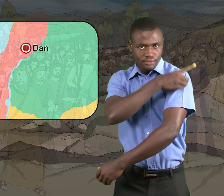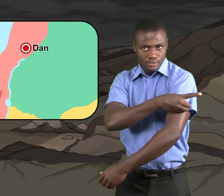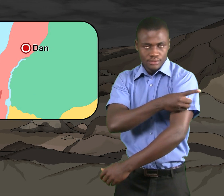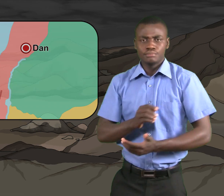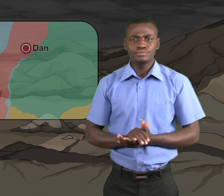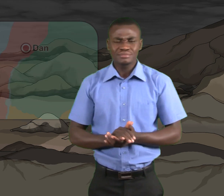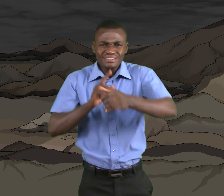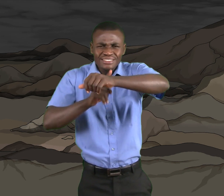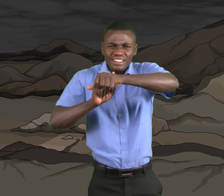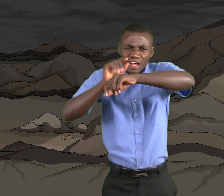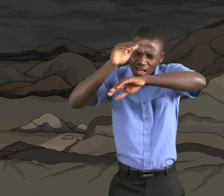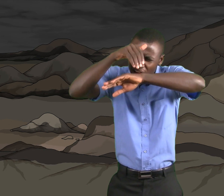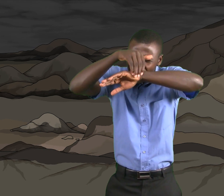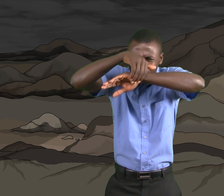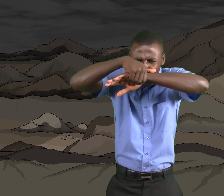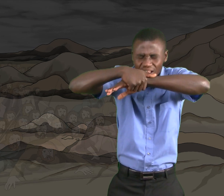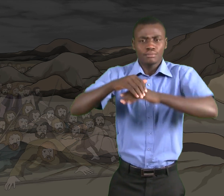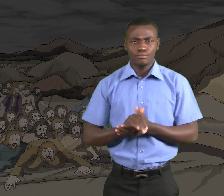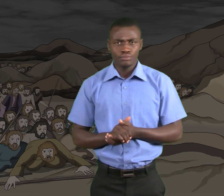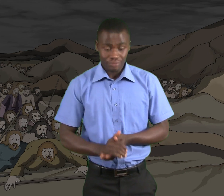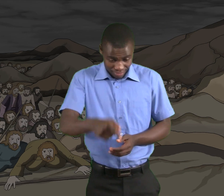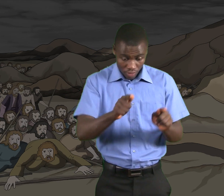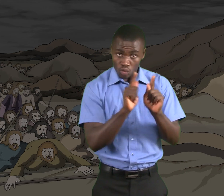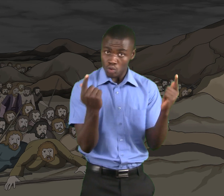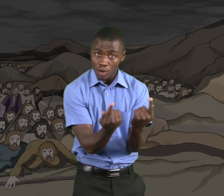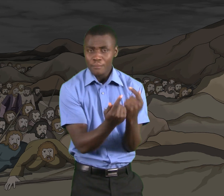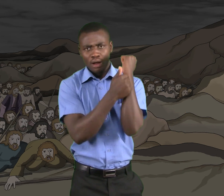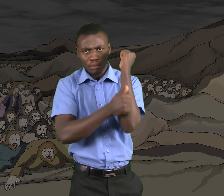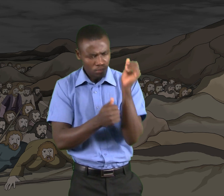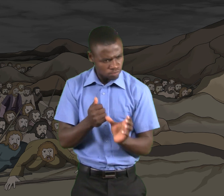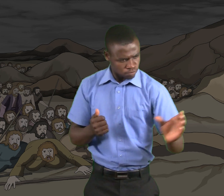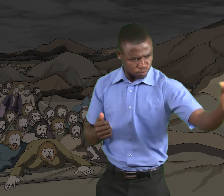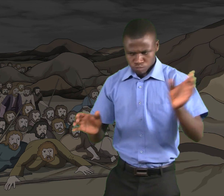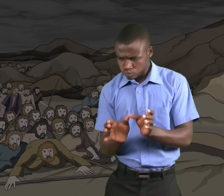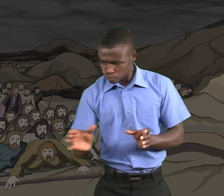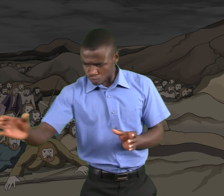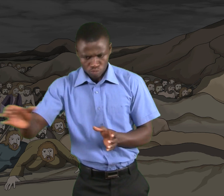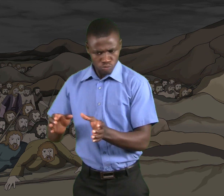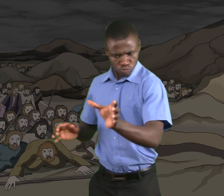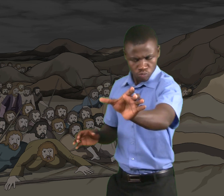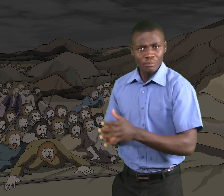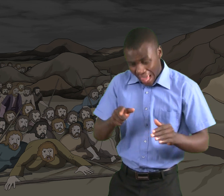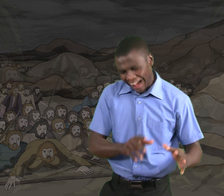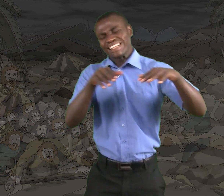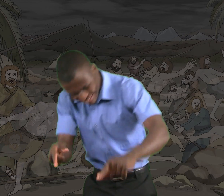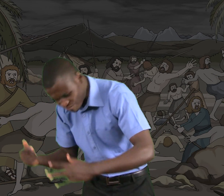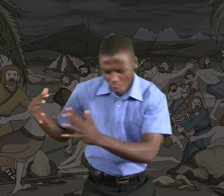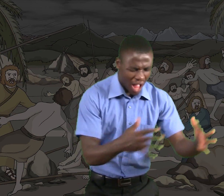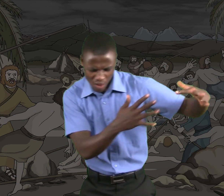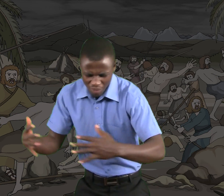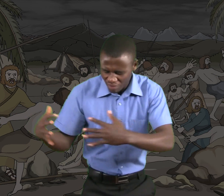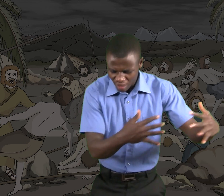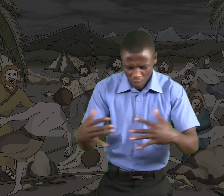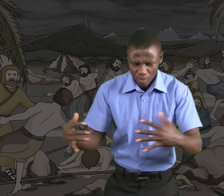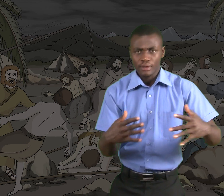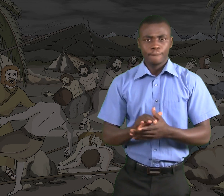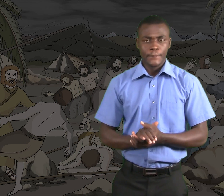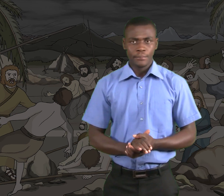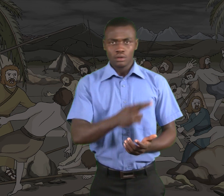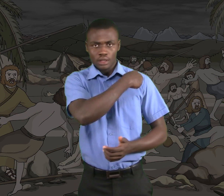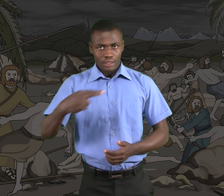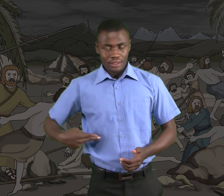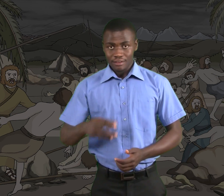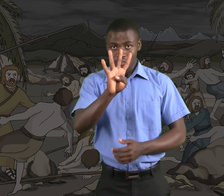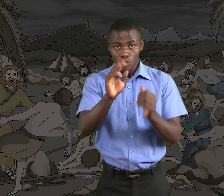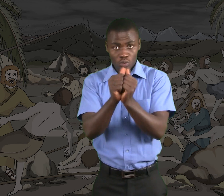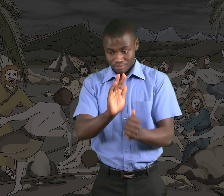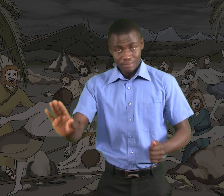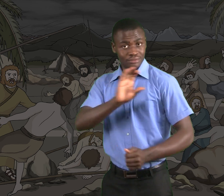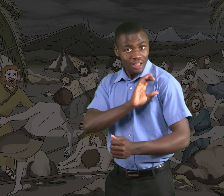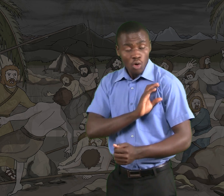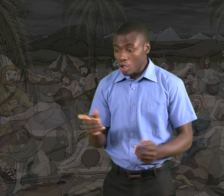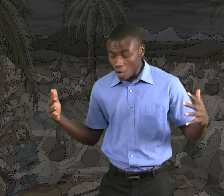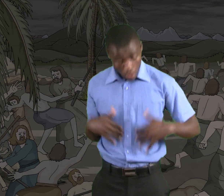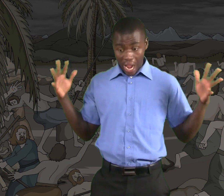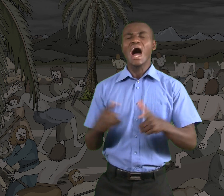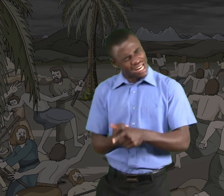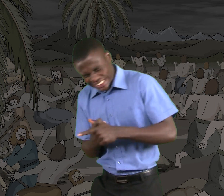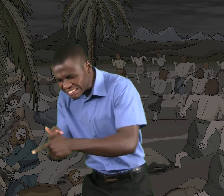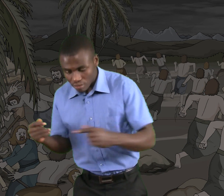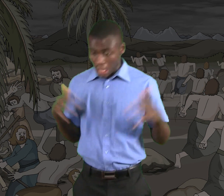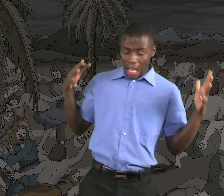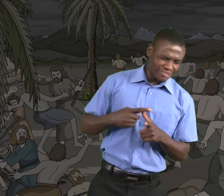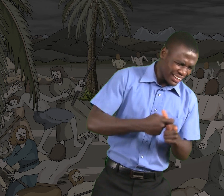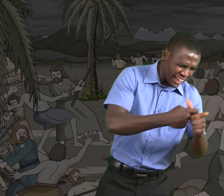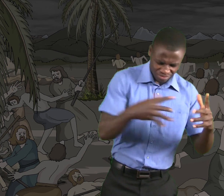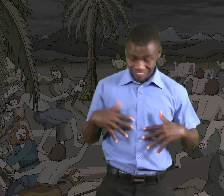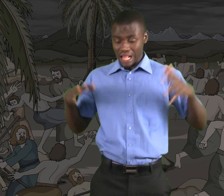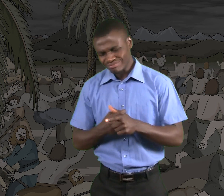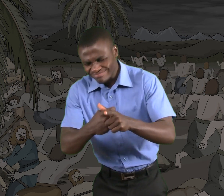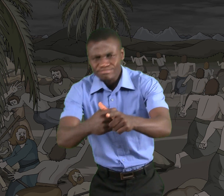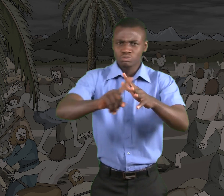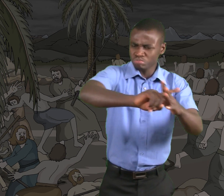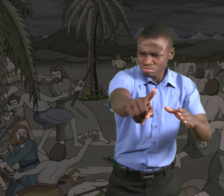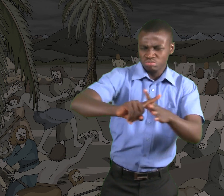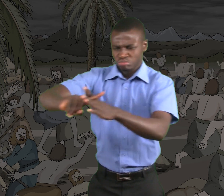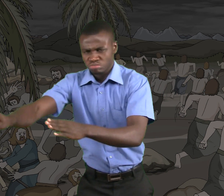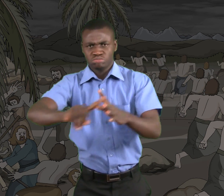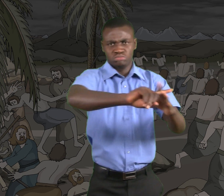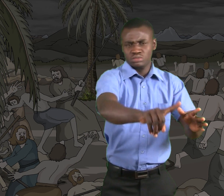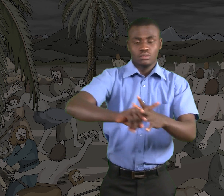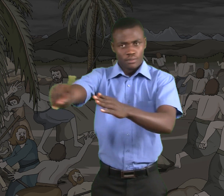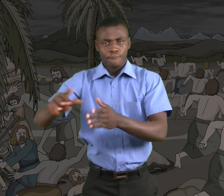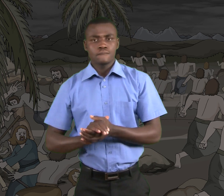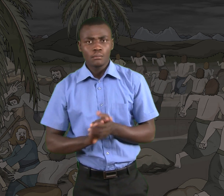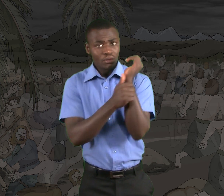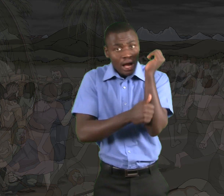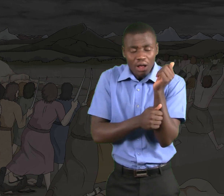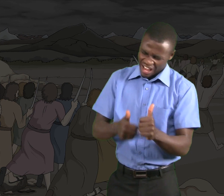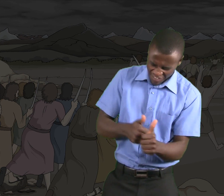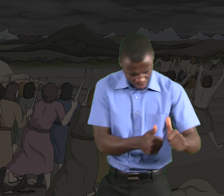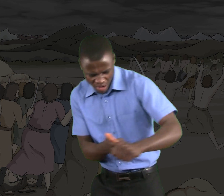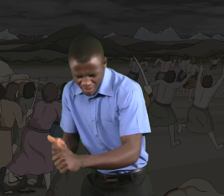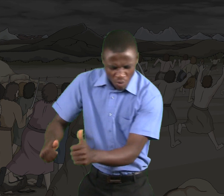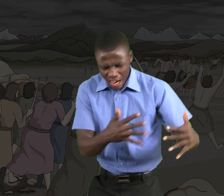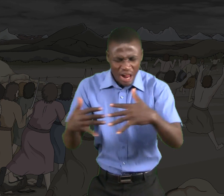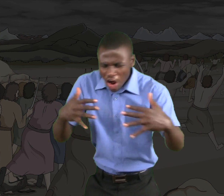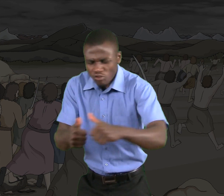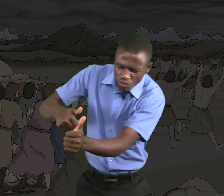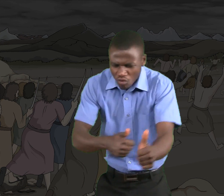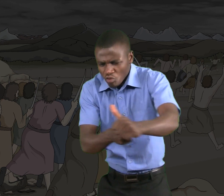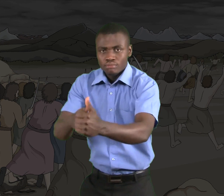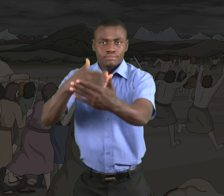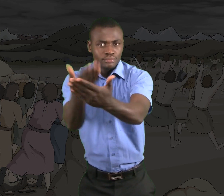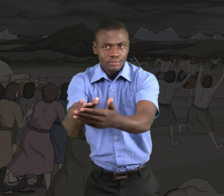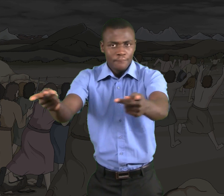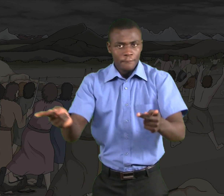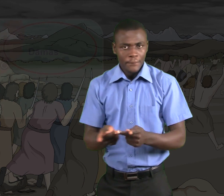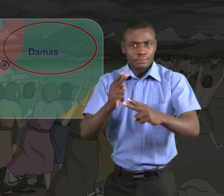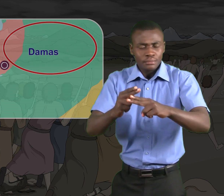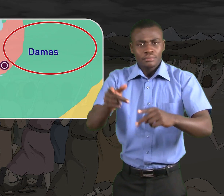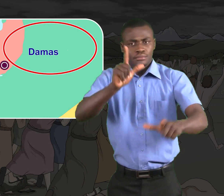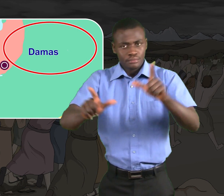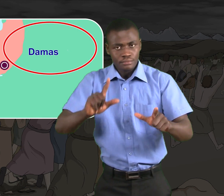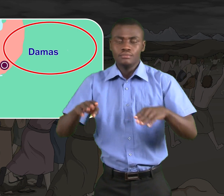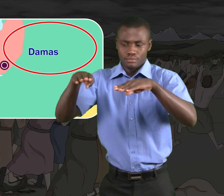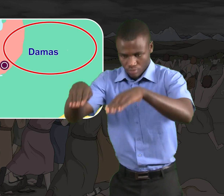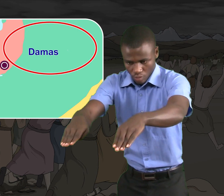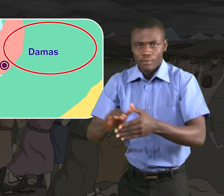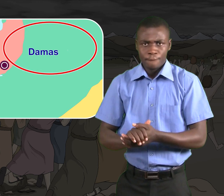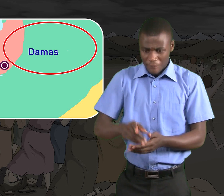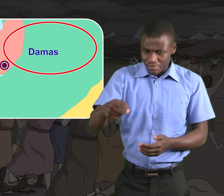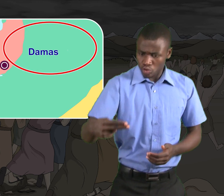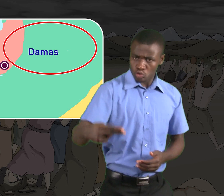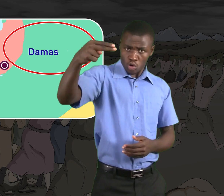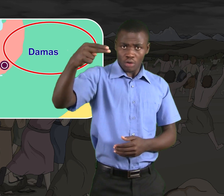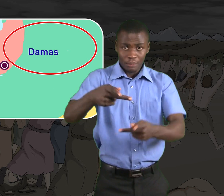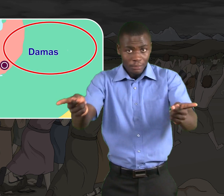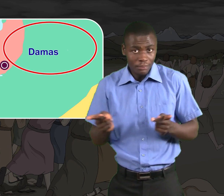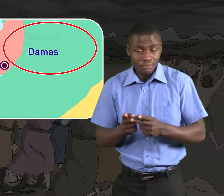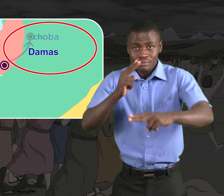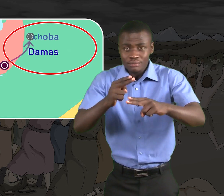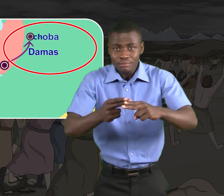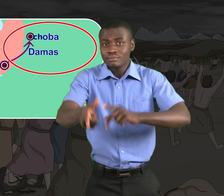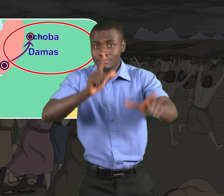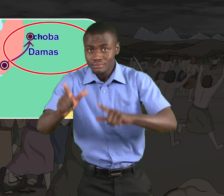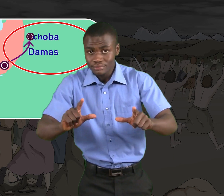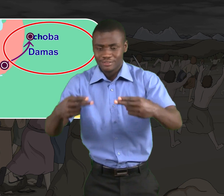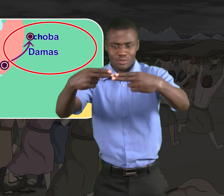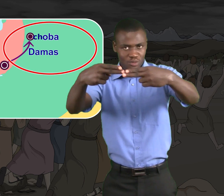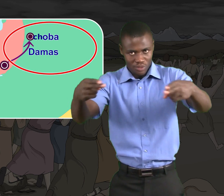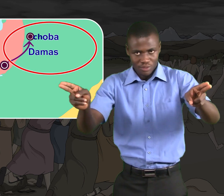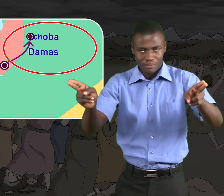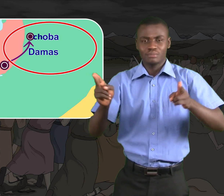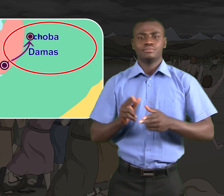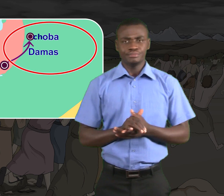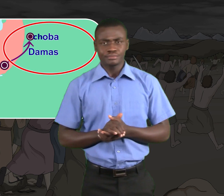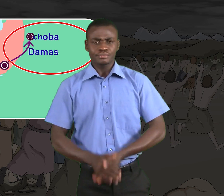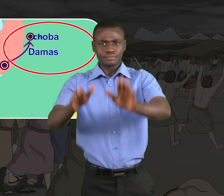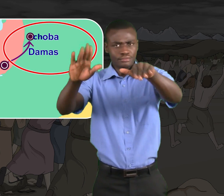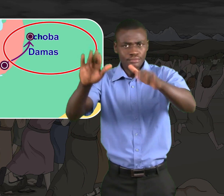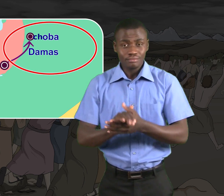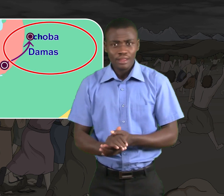During the night, Abram divided his forces and routed Chedorlaomer’s army, pursuing them as far as Hobah, north of Damascus.